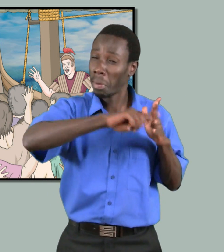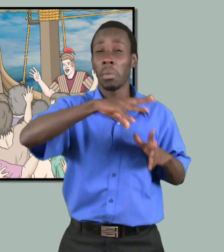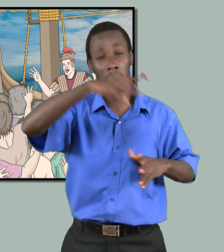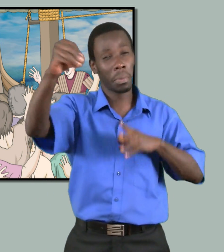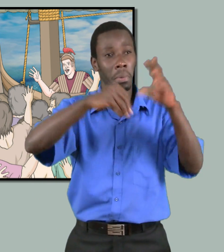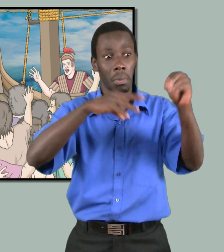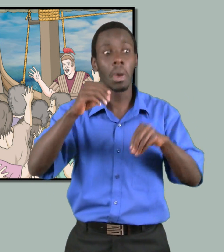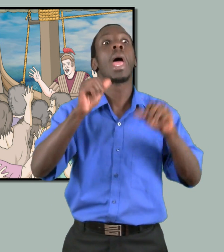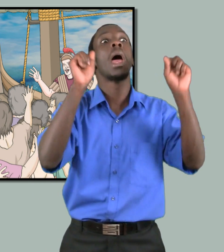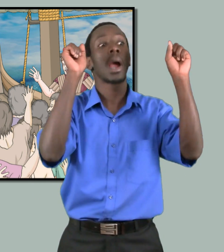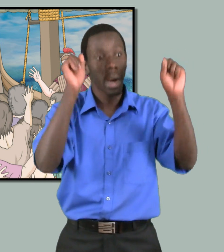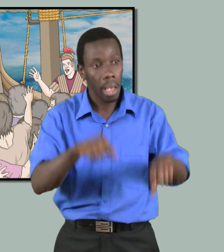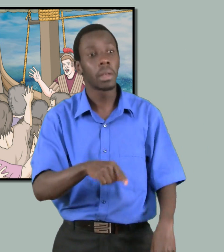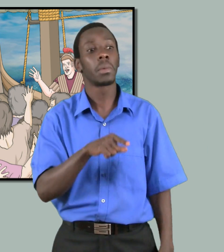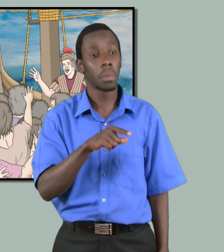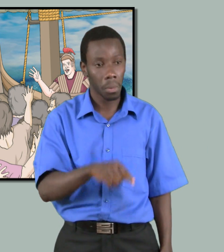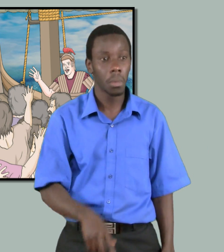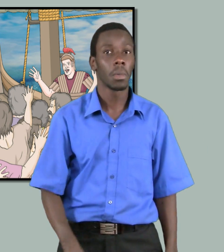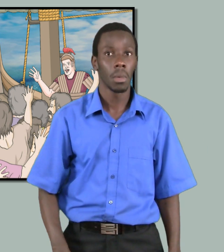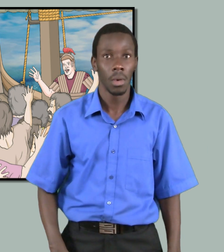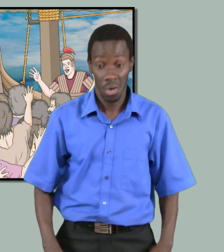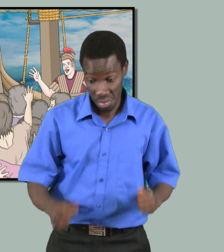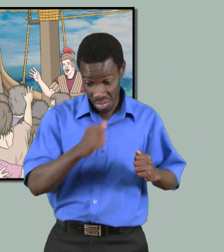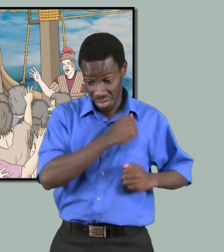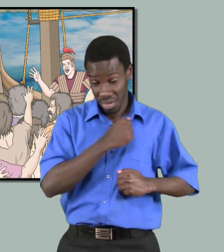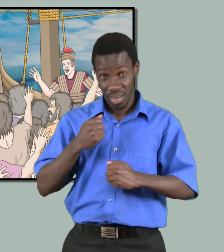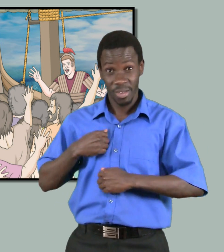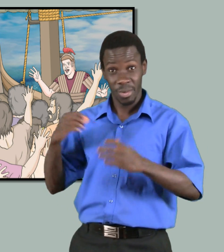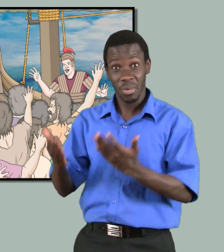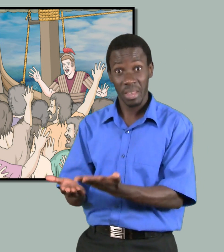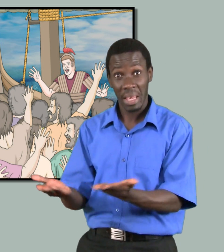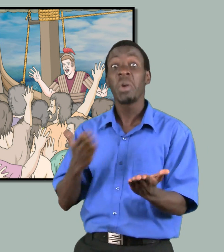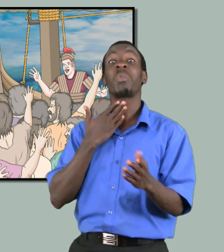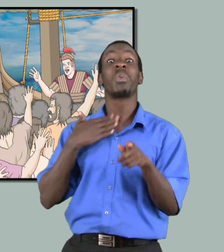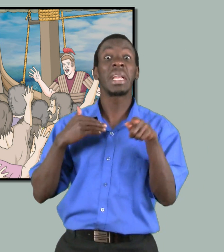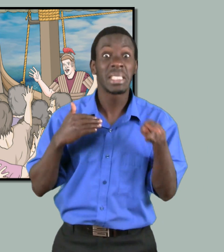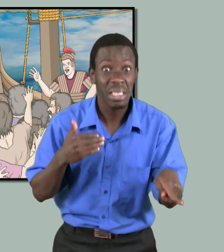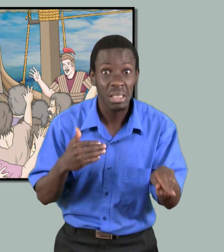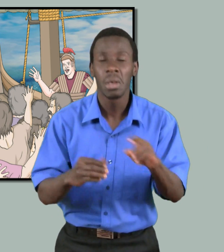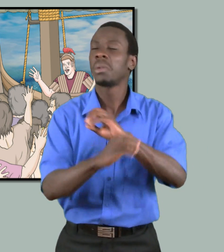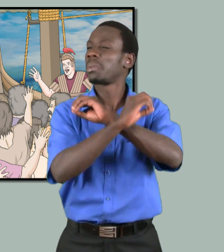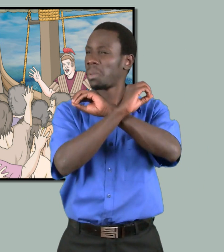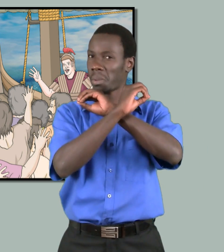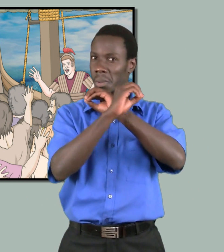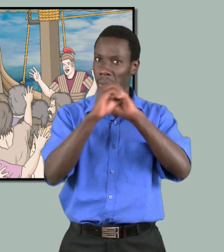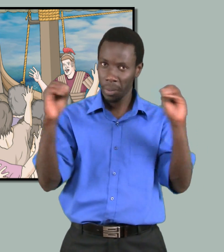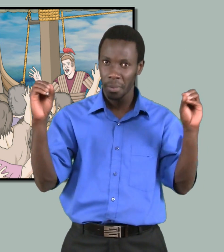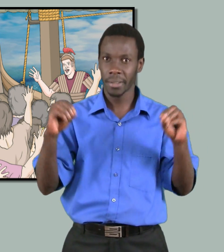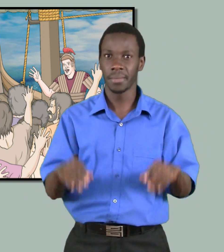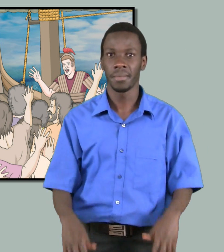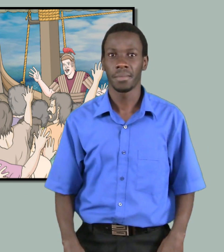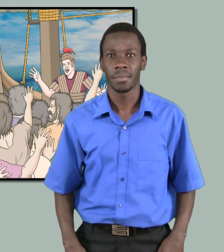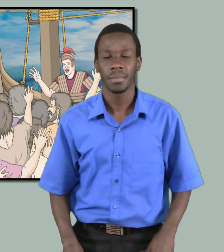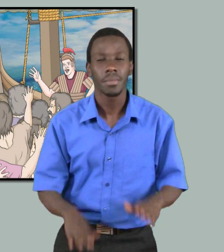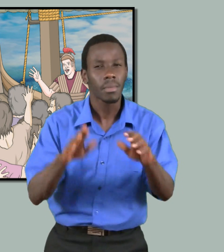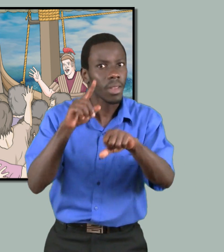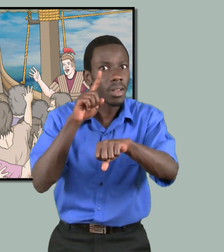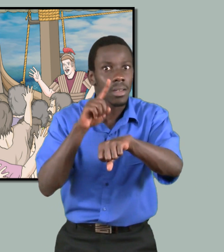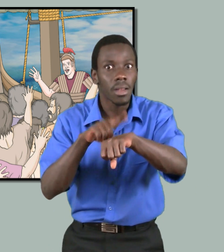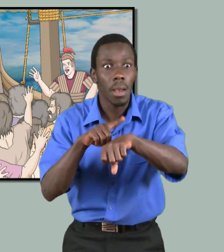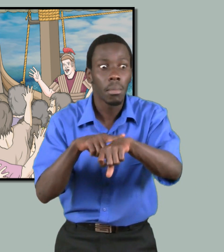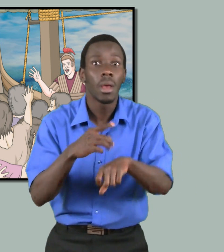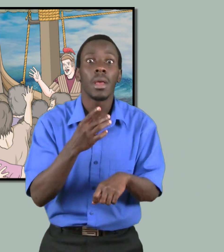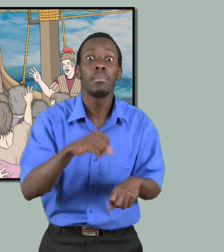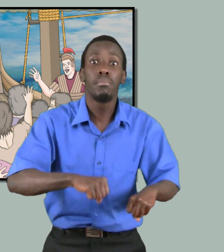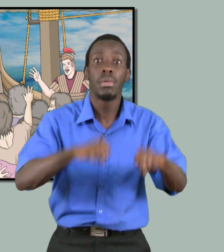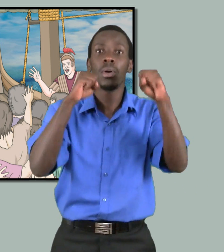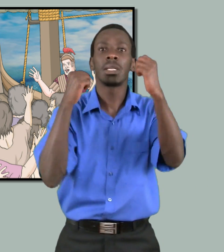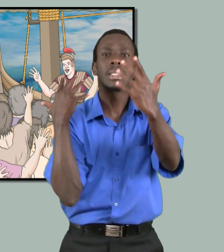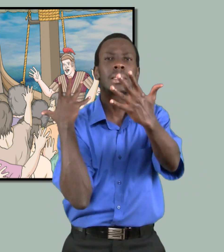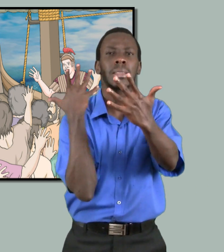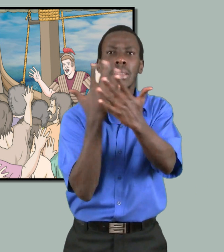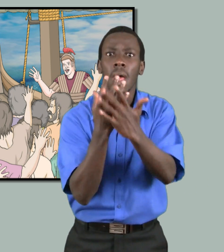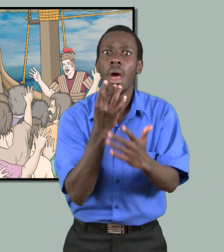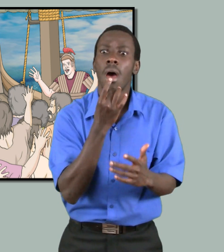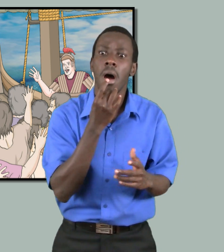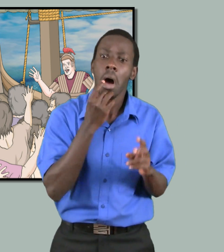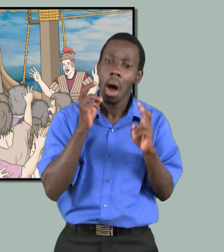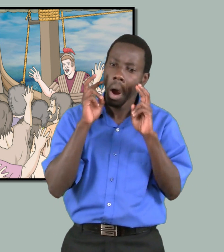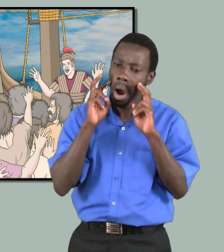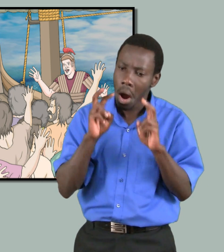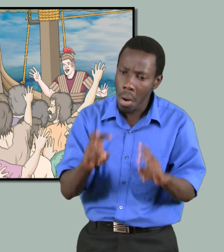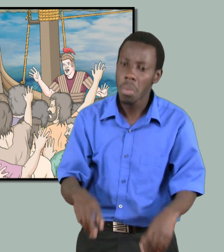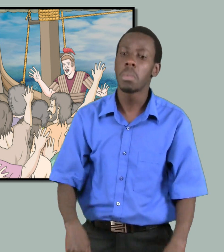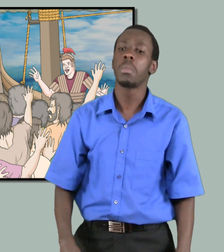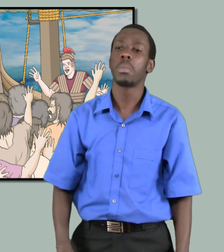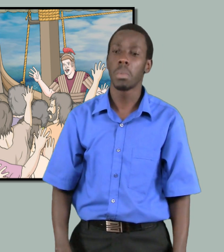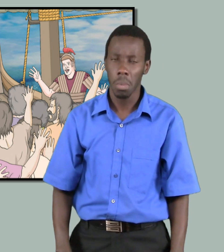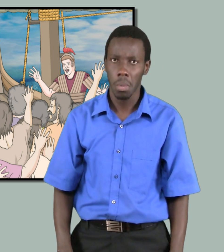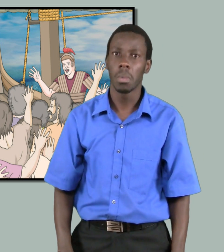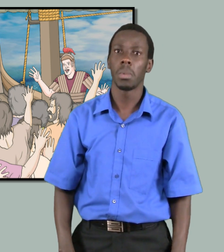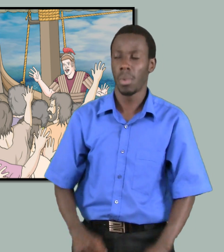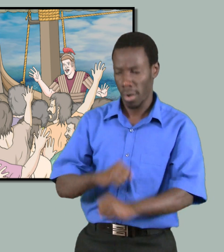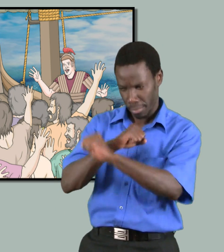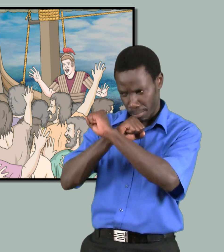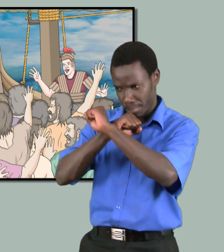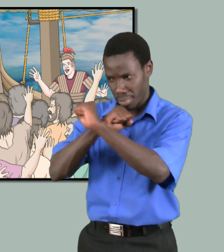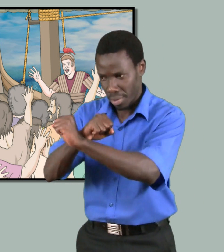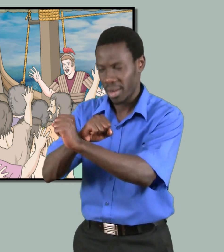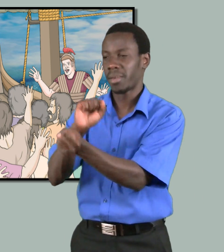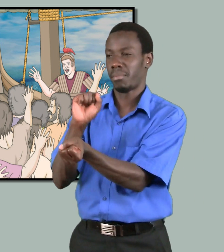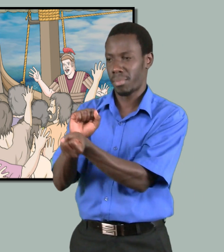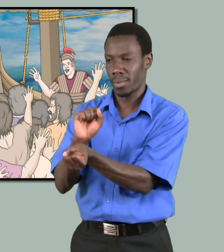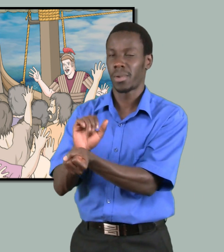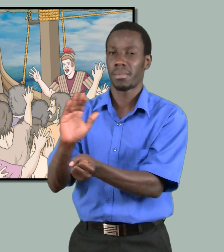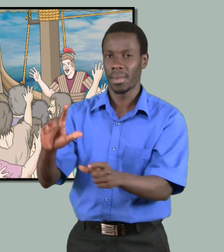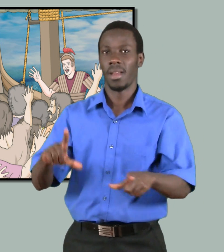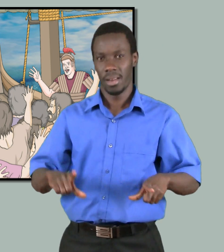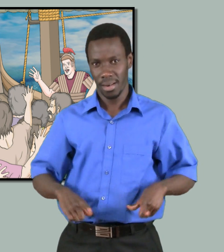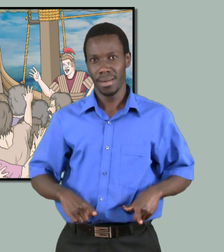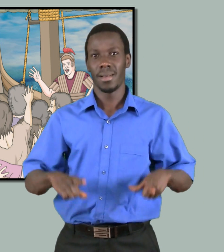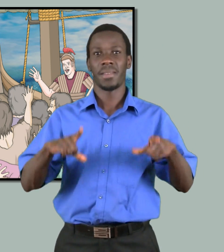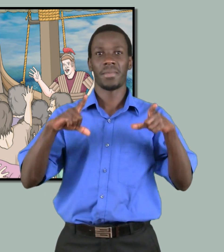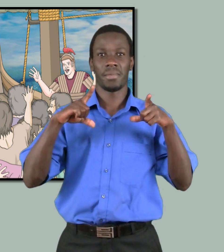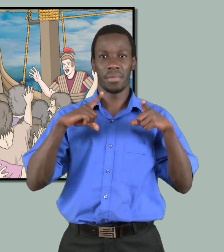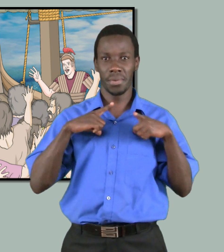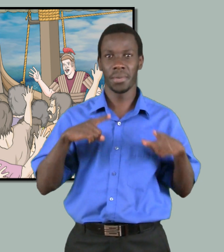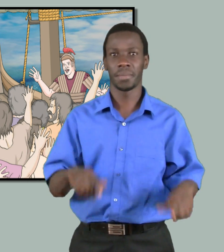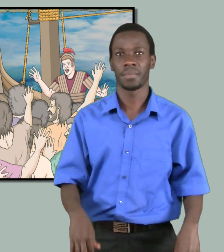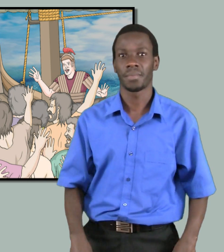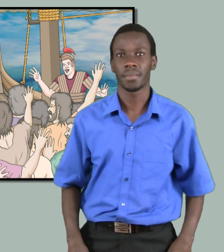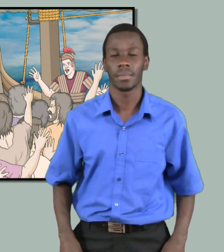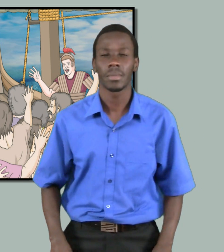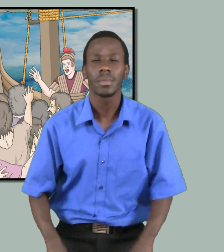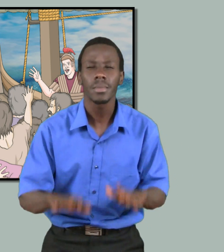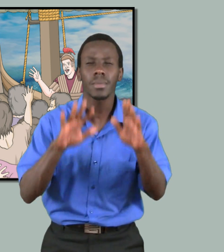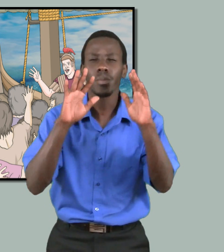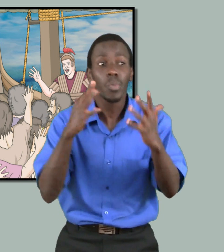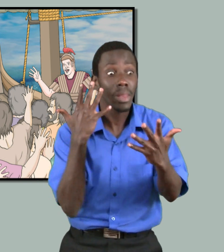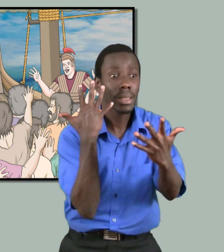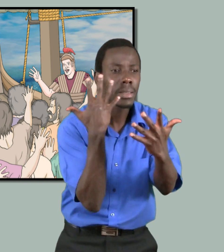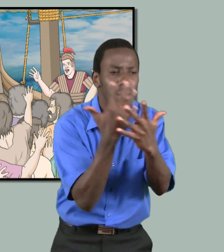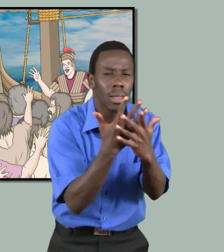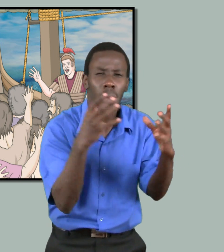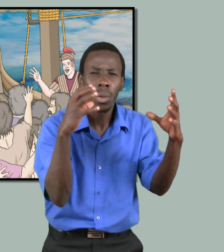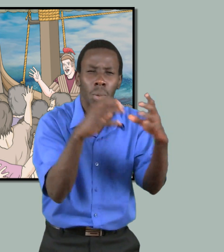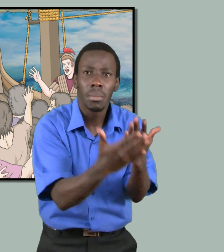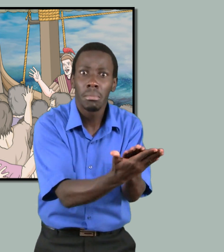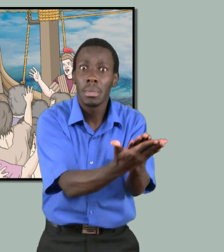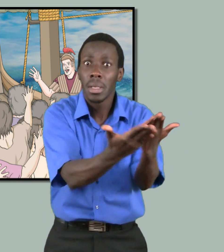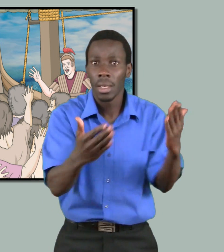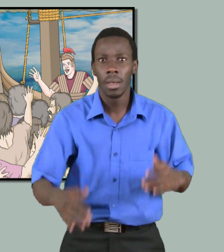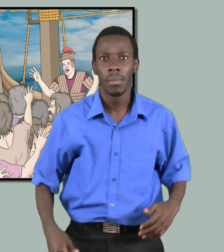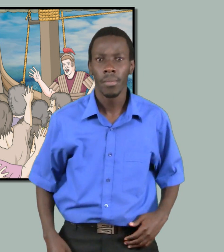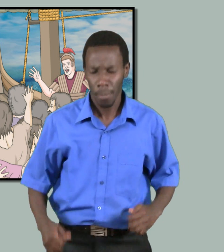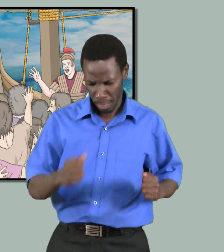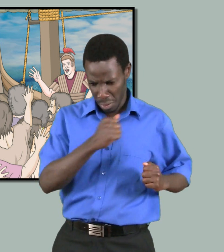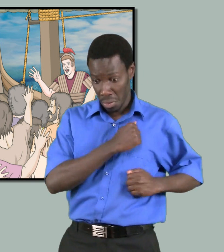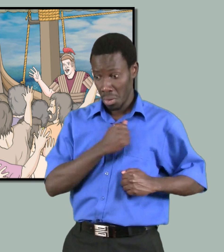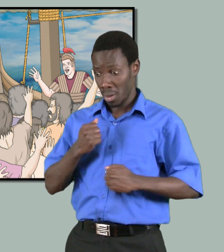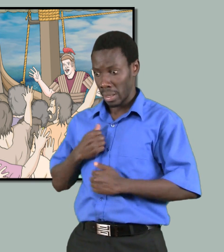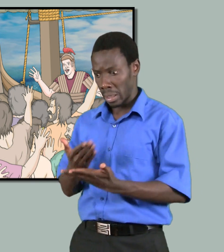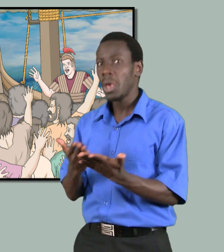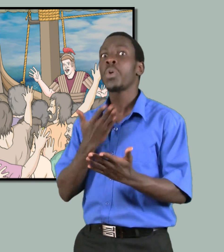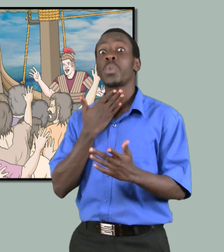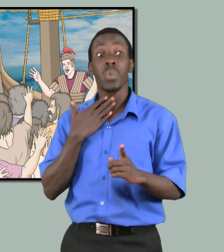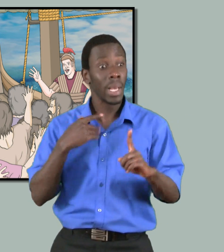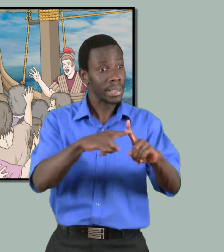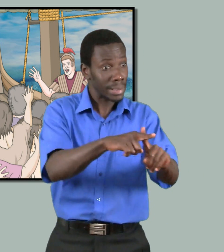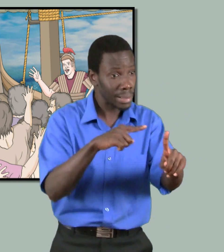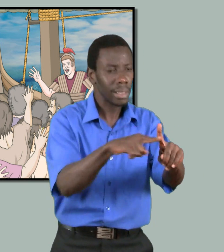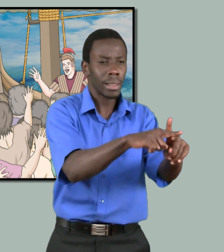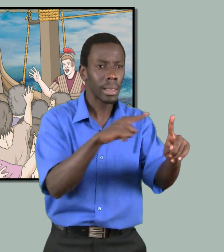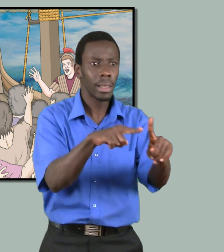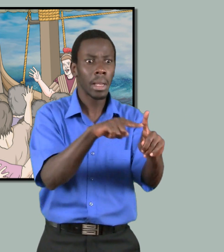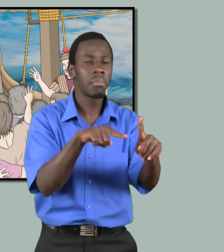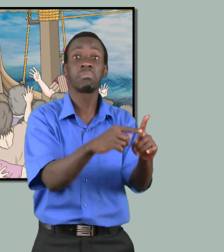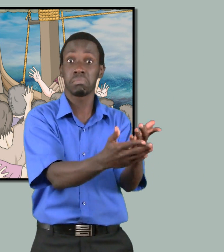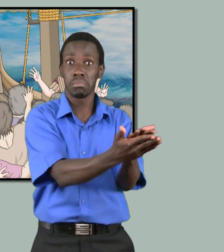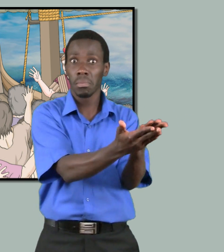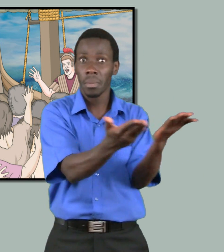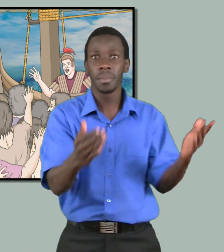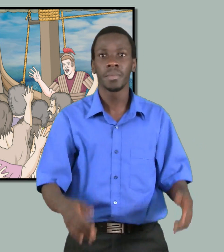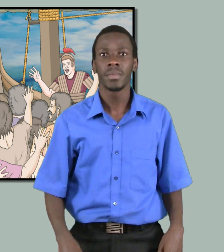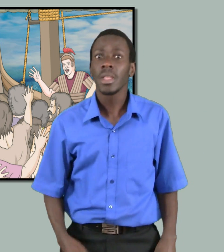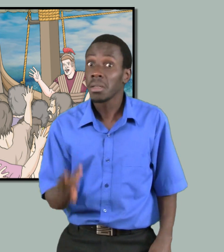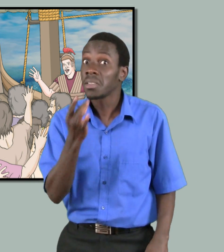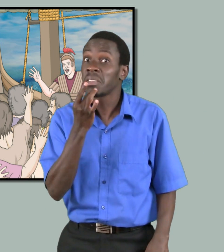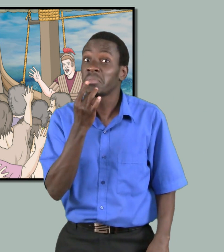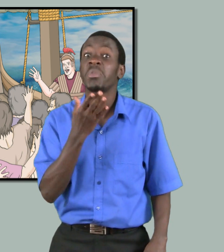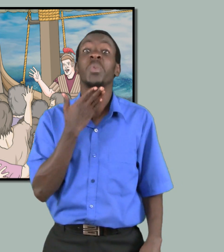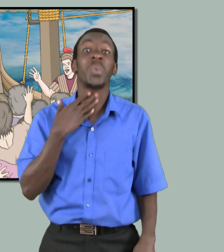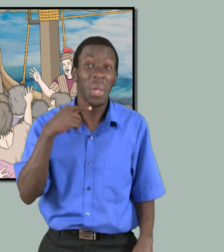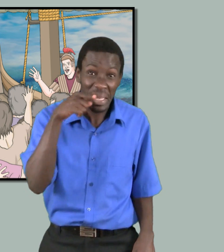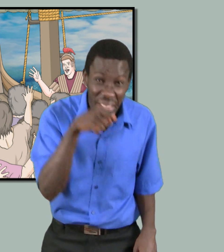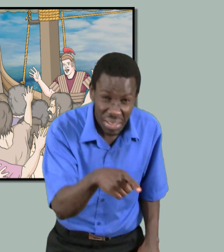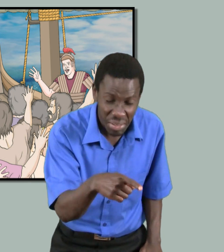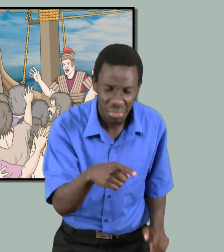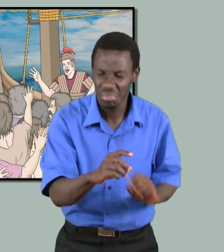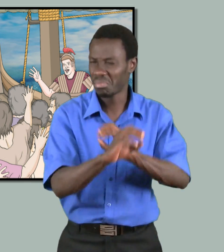The soldiers planned to kill the prisoners so none of them could swim to freedom.